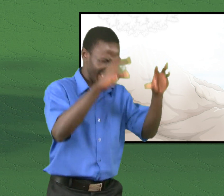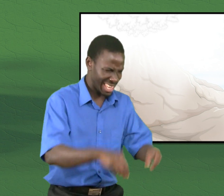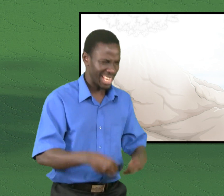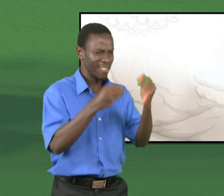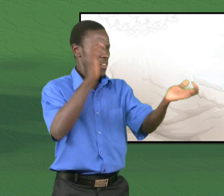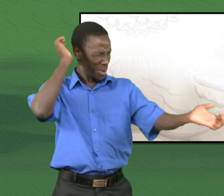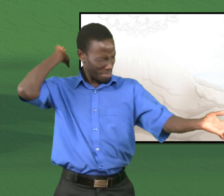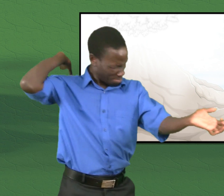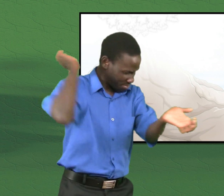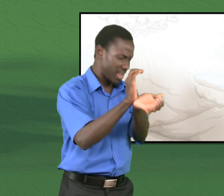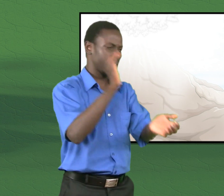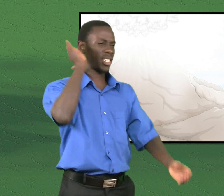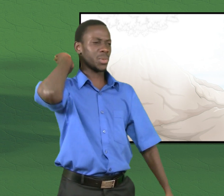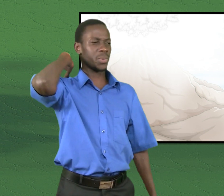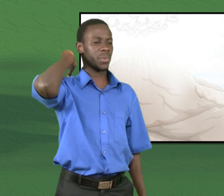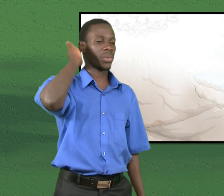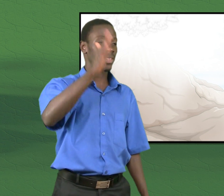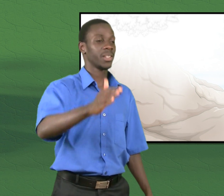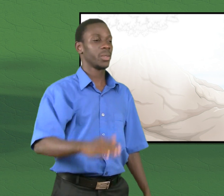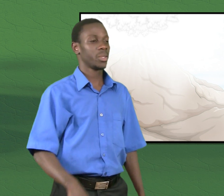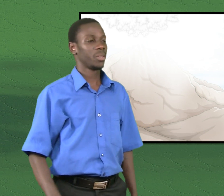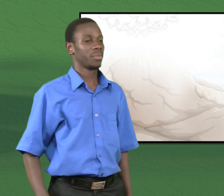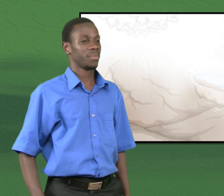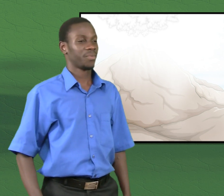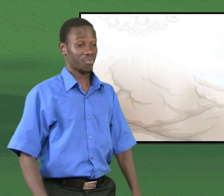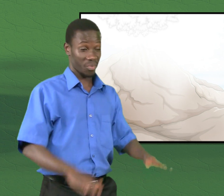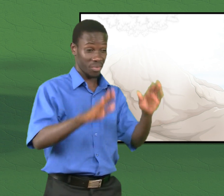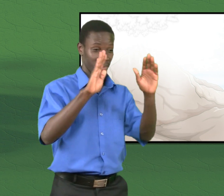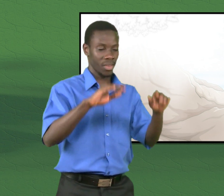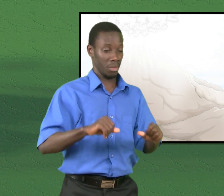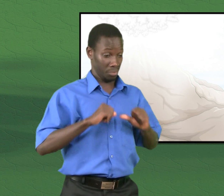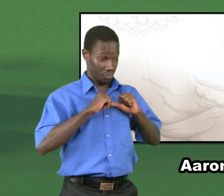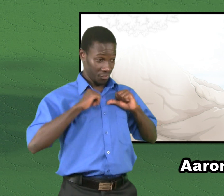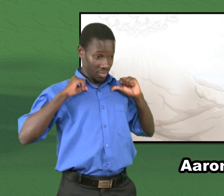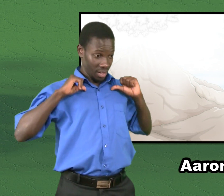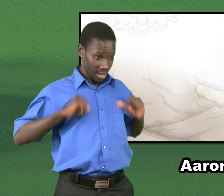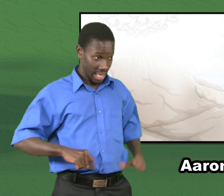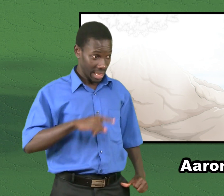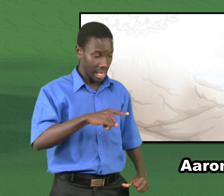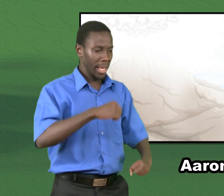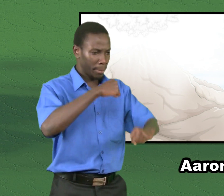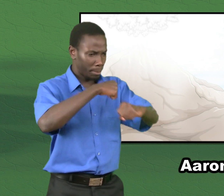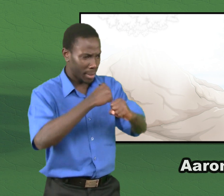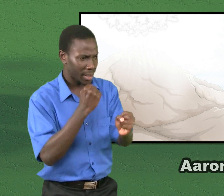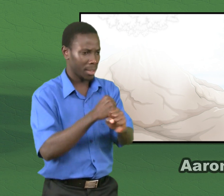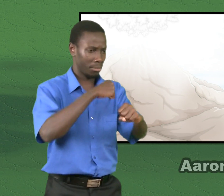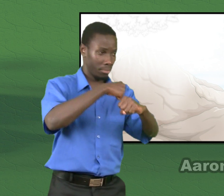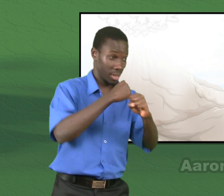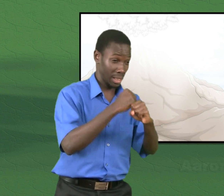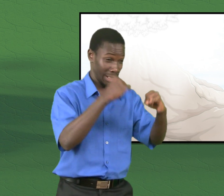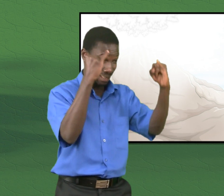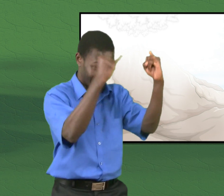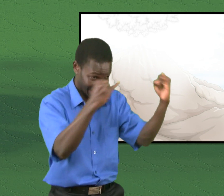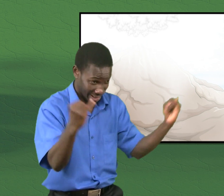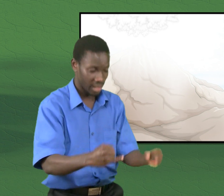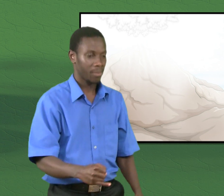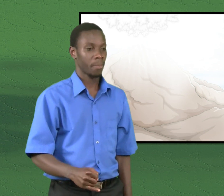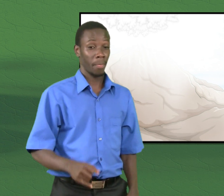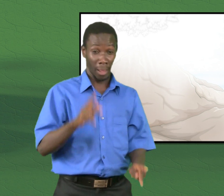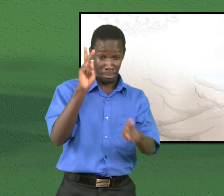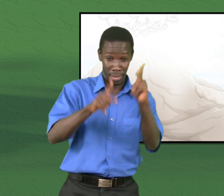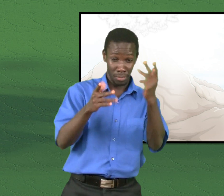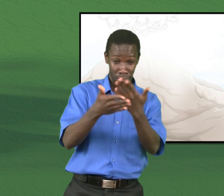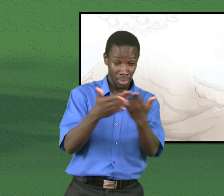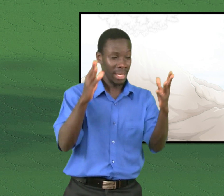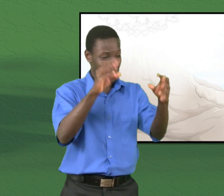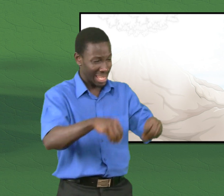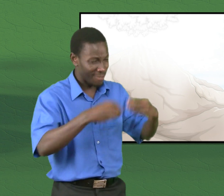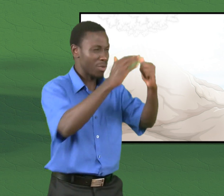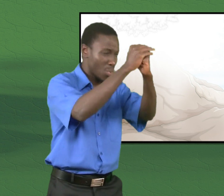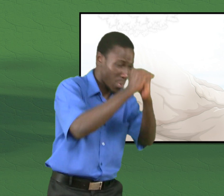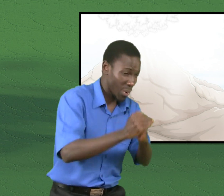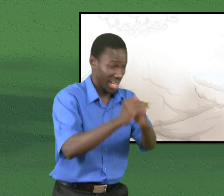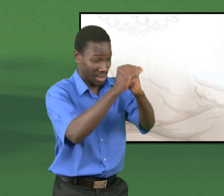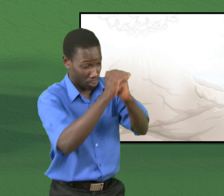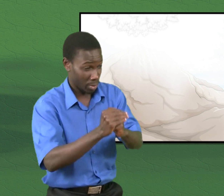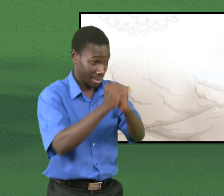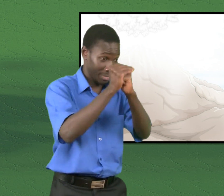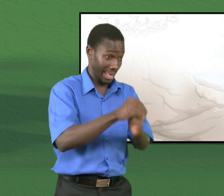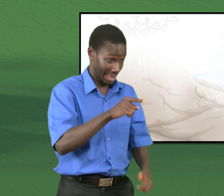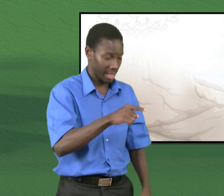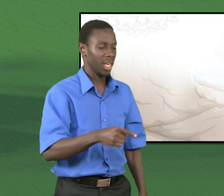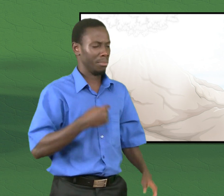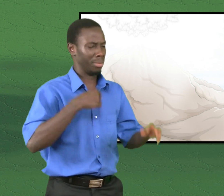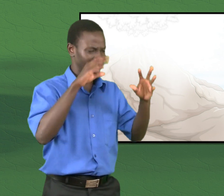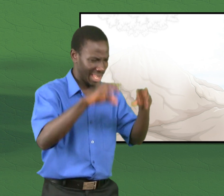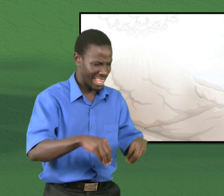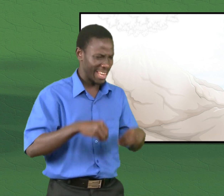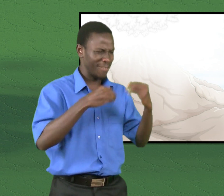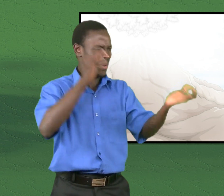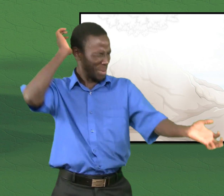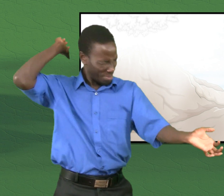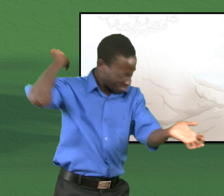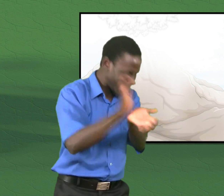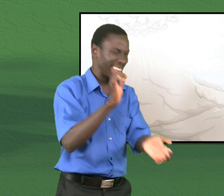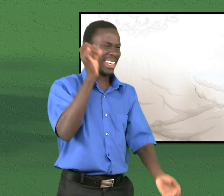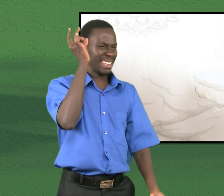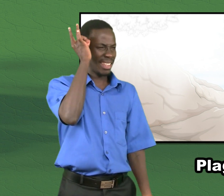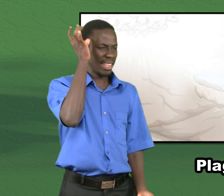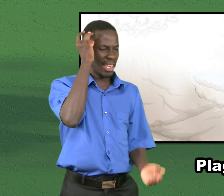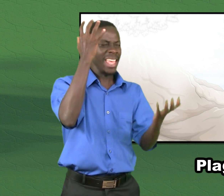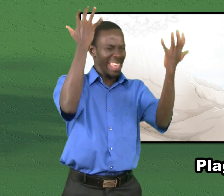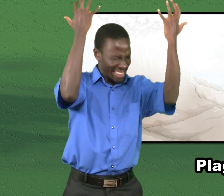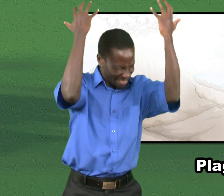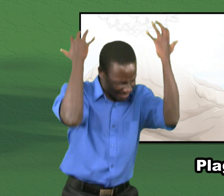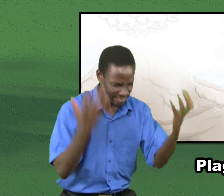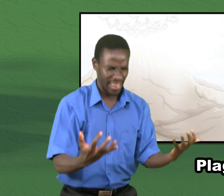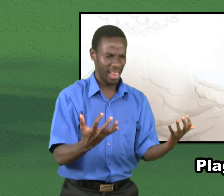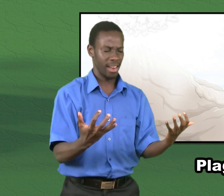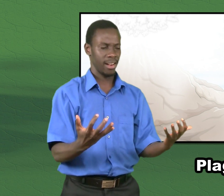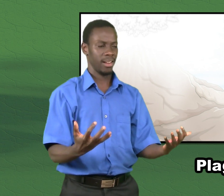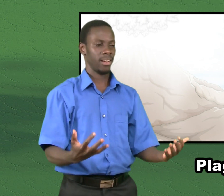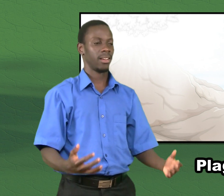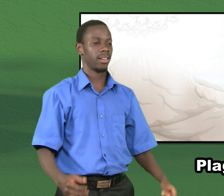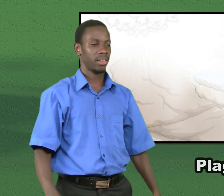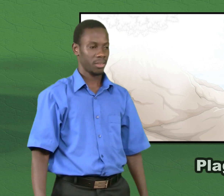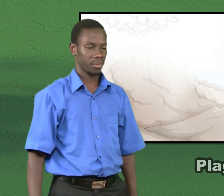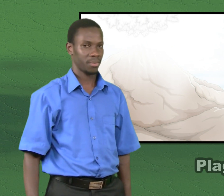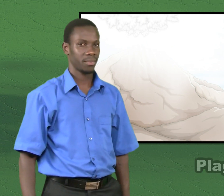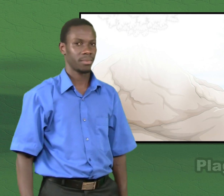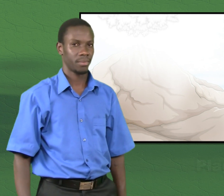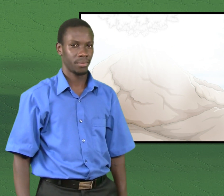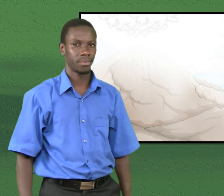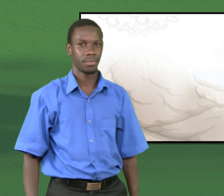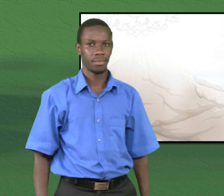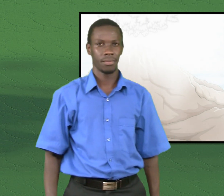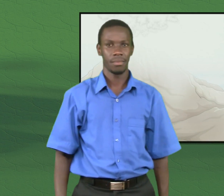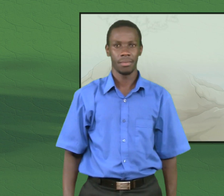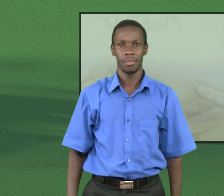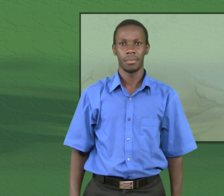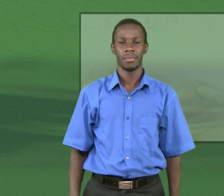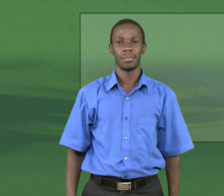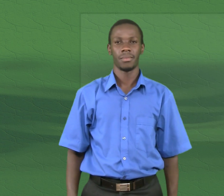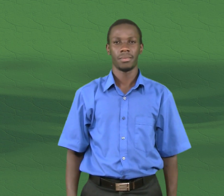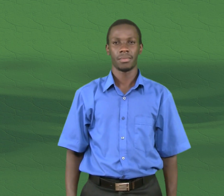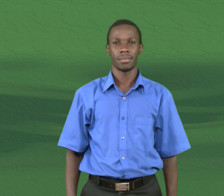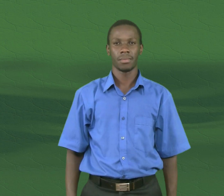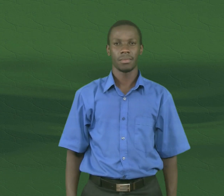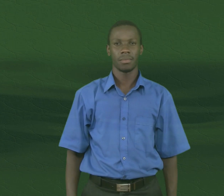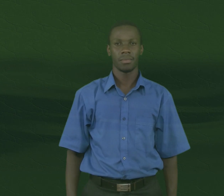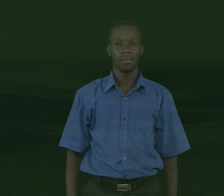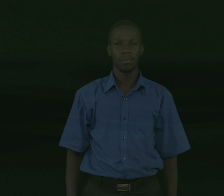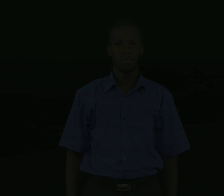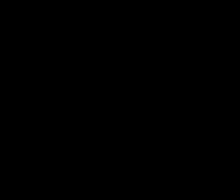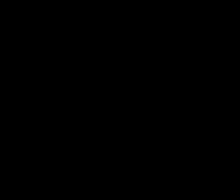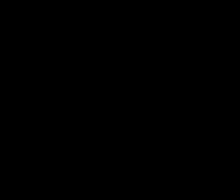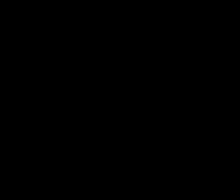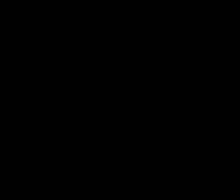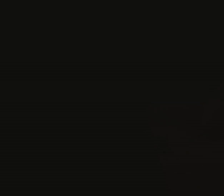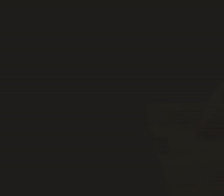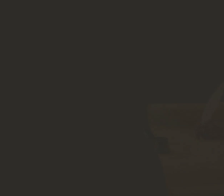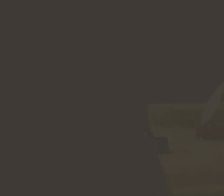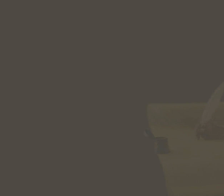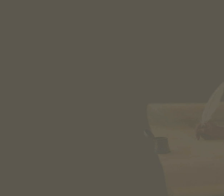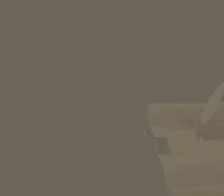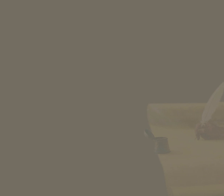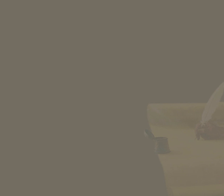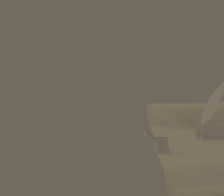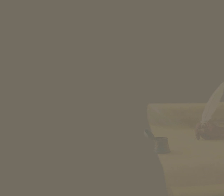And the LORD sent a plague on the people because of what they had done with the calf that Aaron had made.